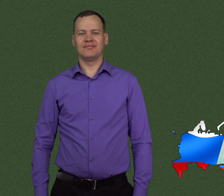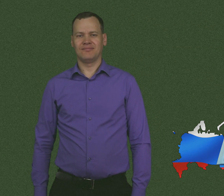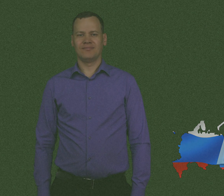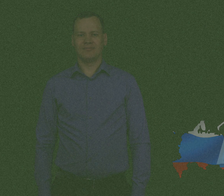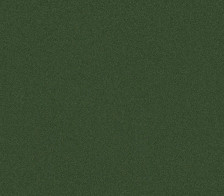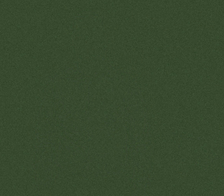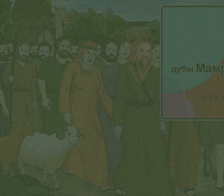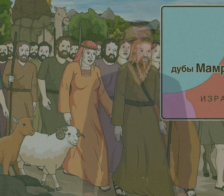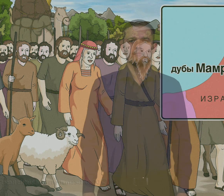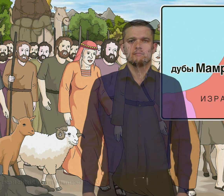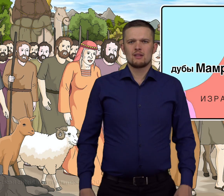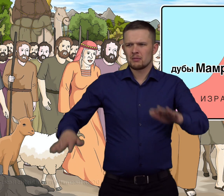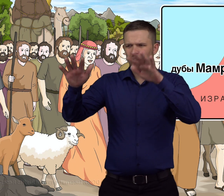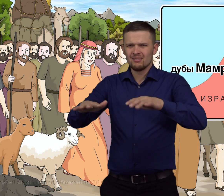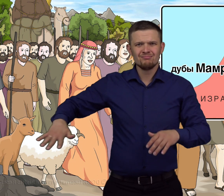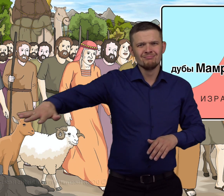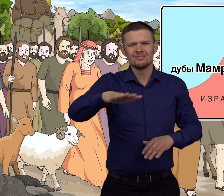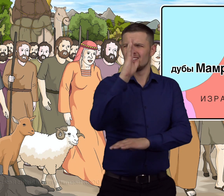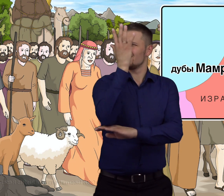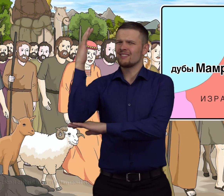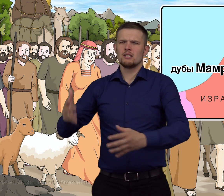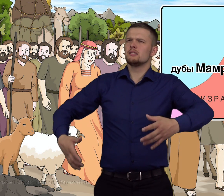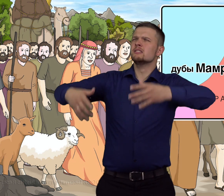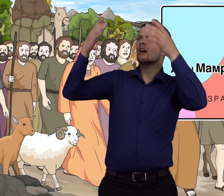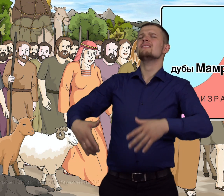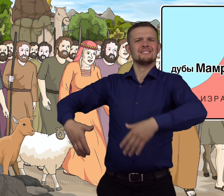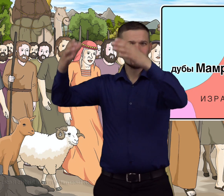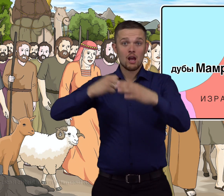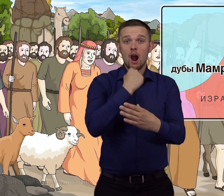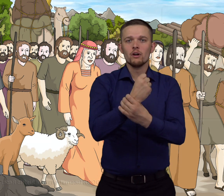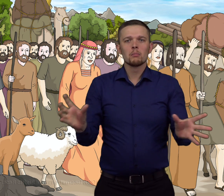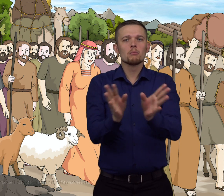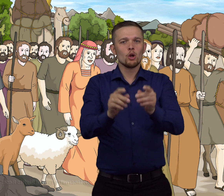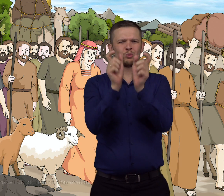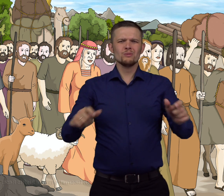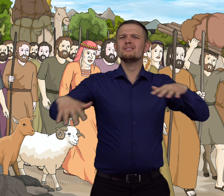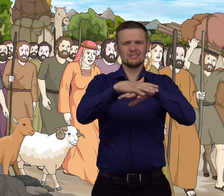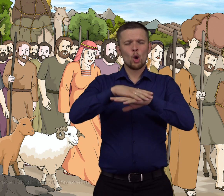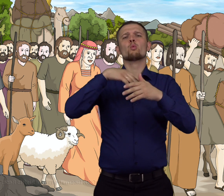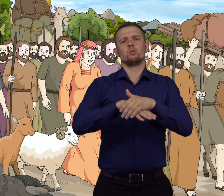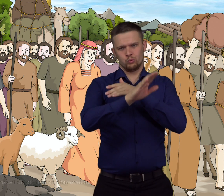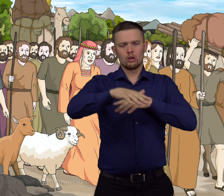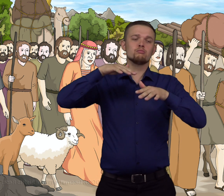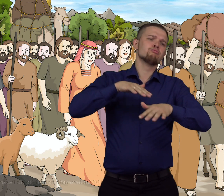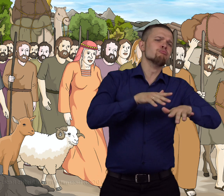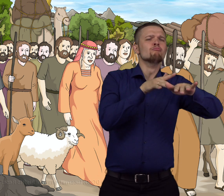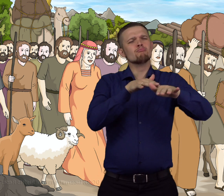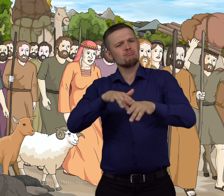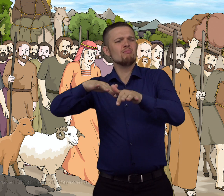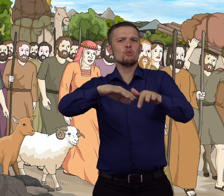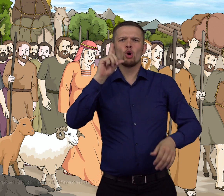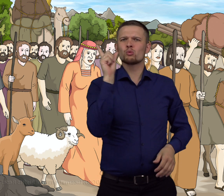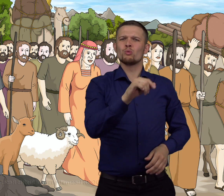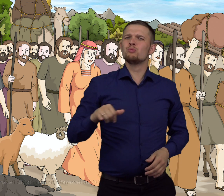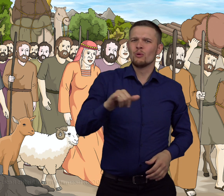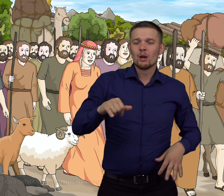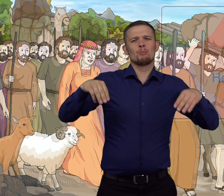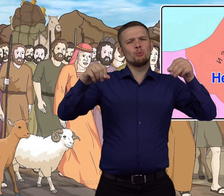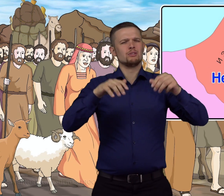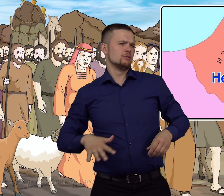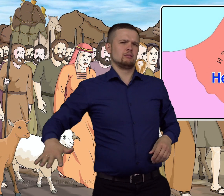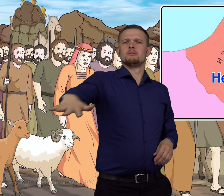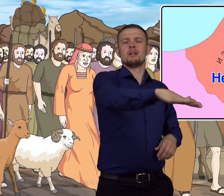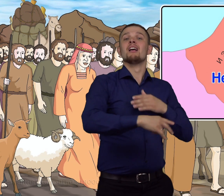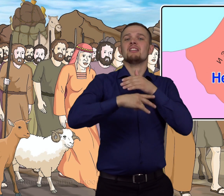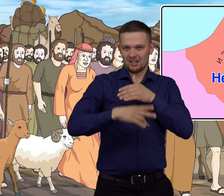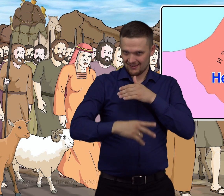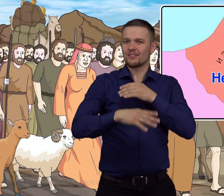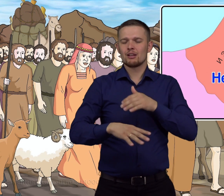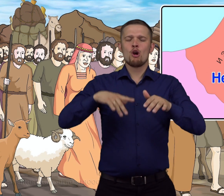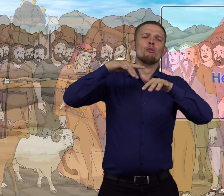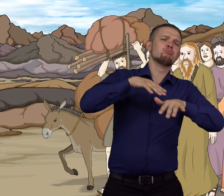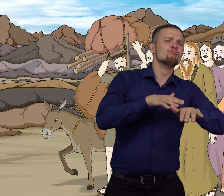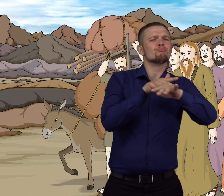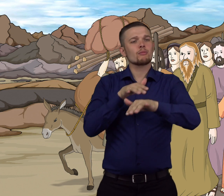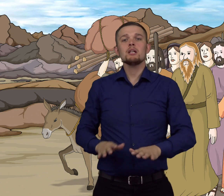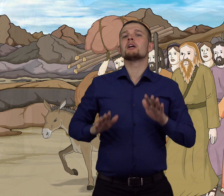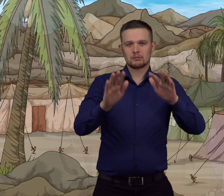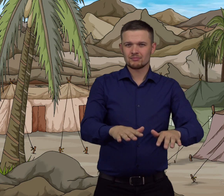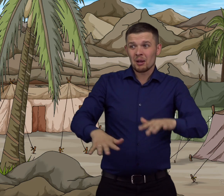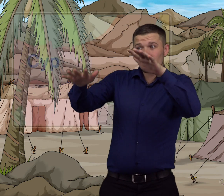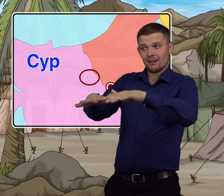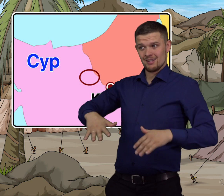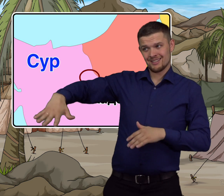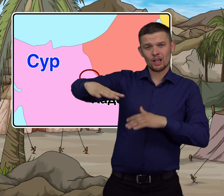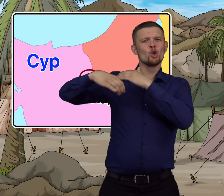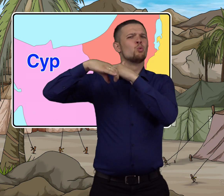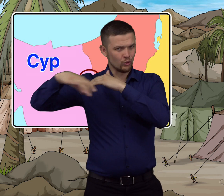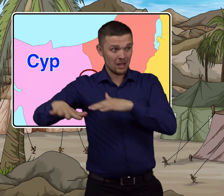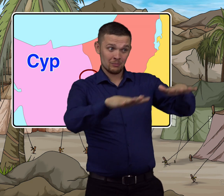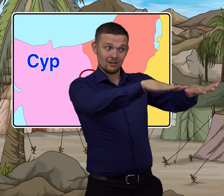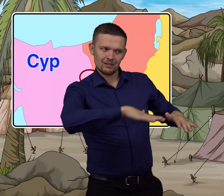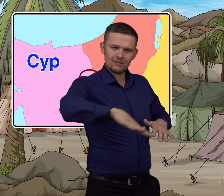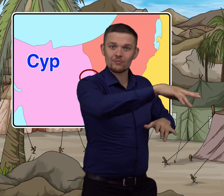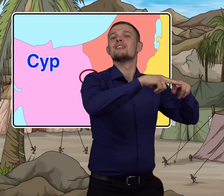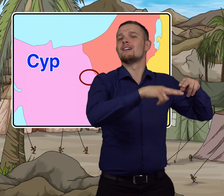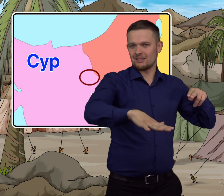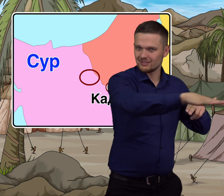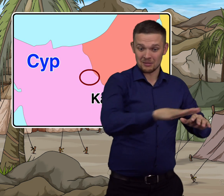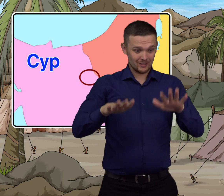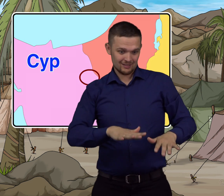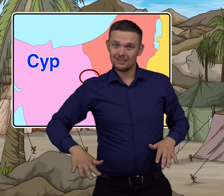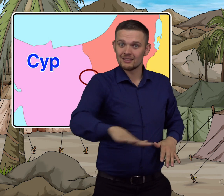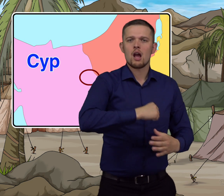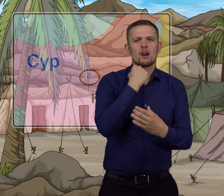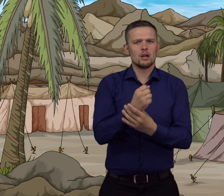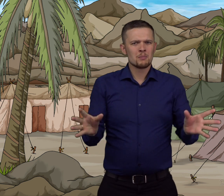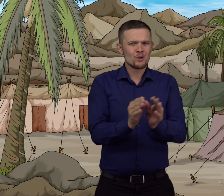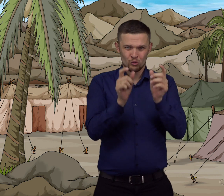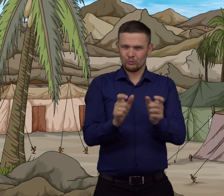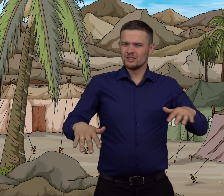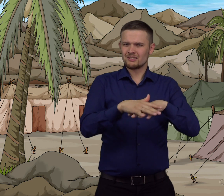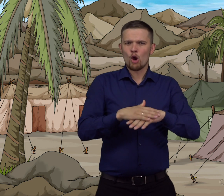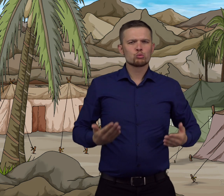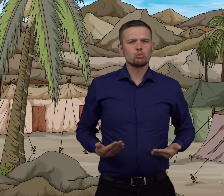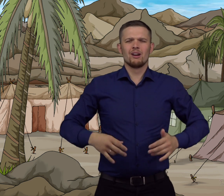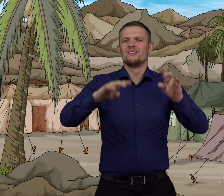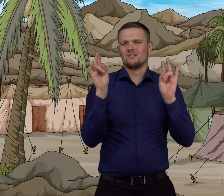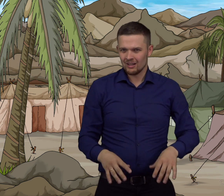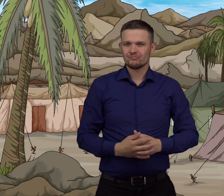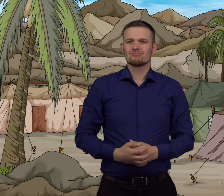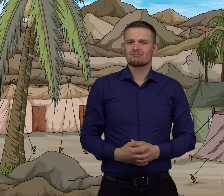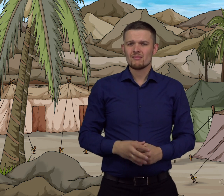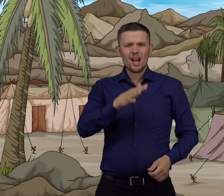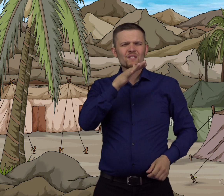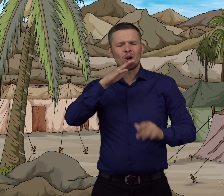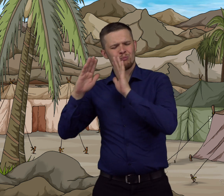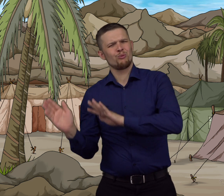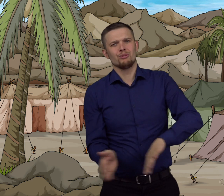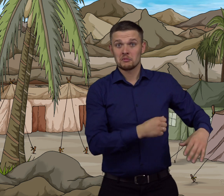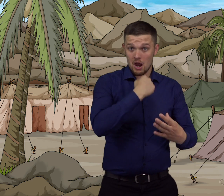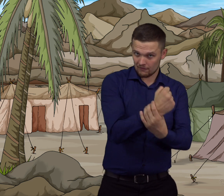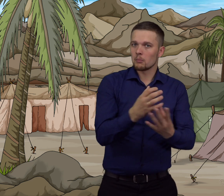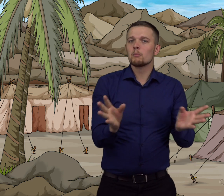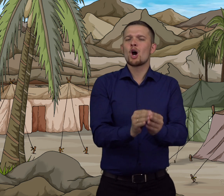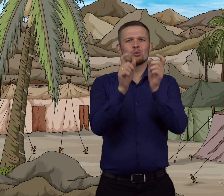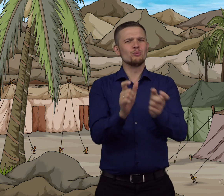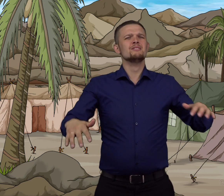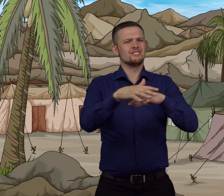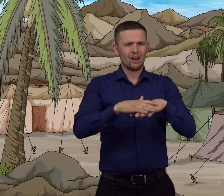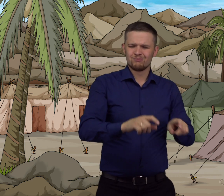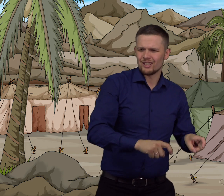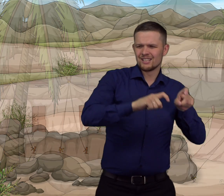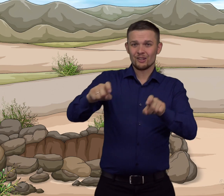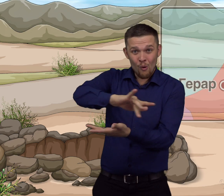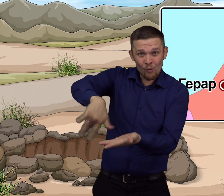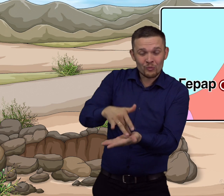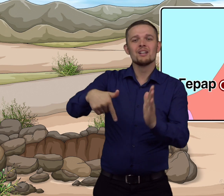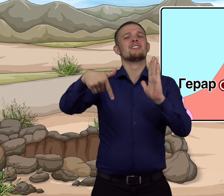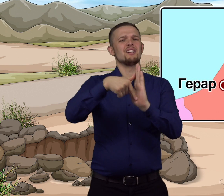Now Abraham journeyed from there to the region of the Negev and settled between Kadesh and Shur.